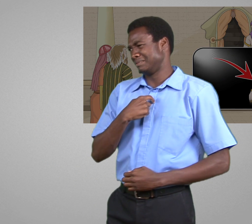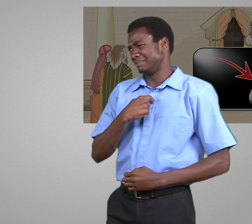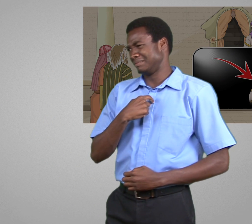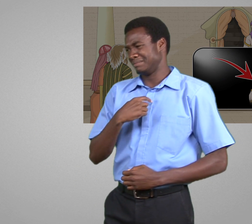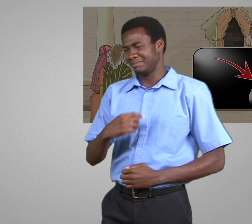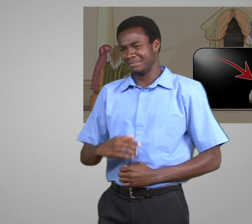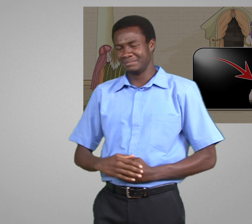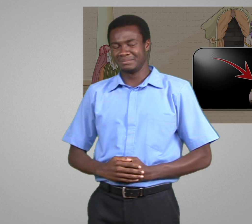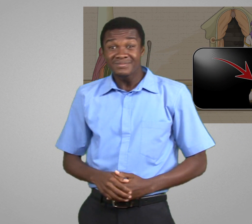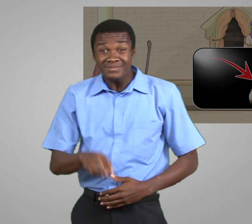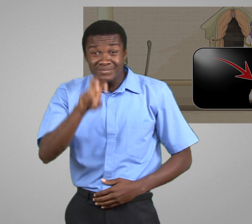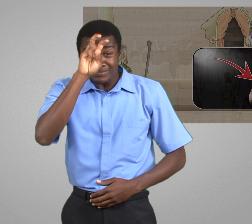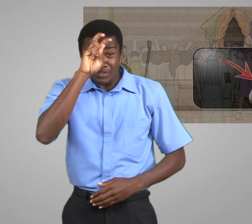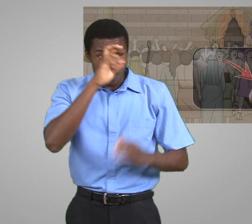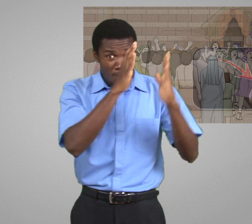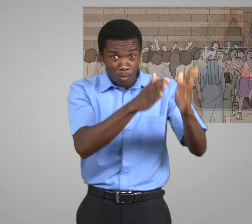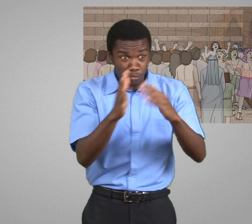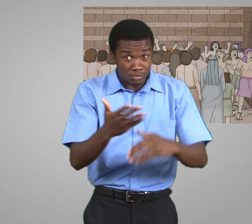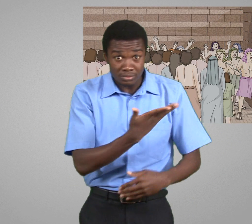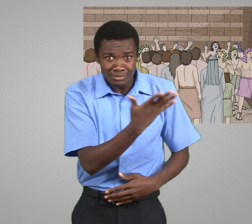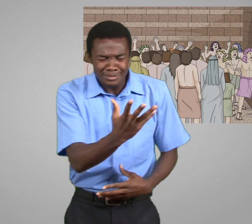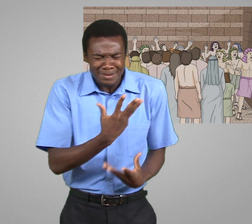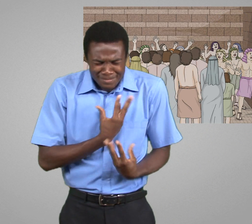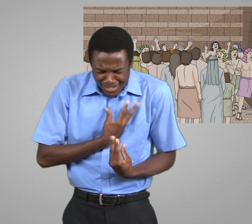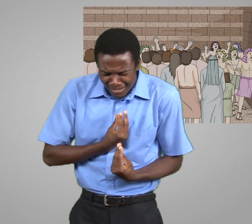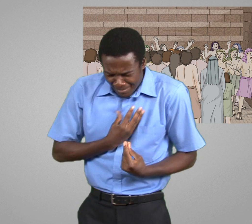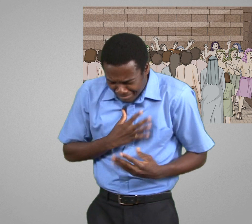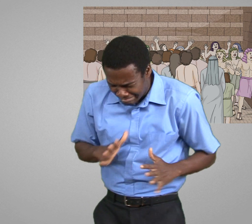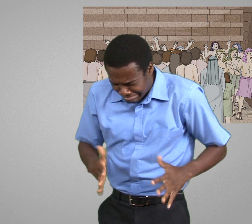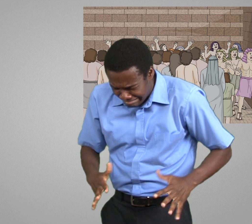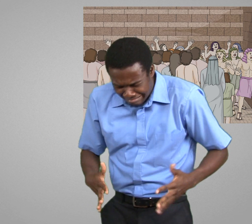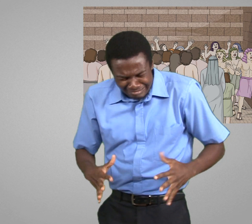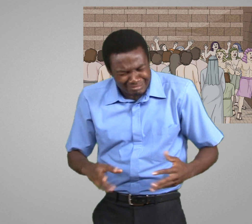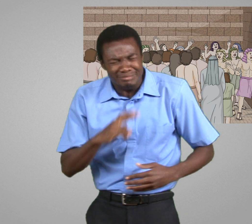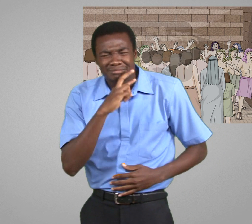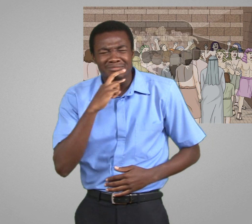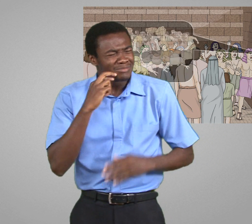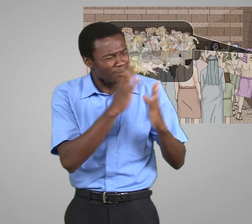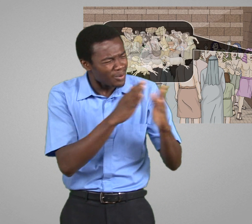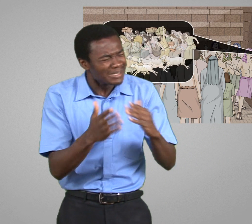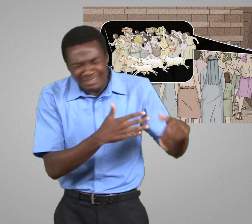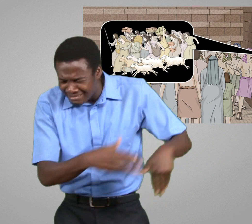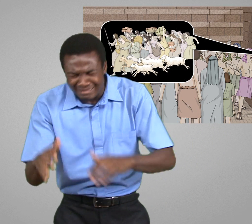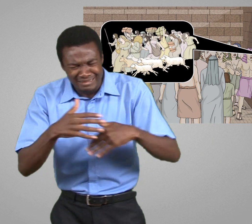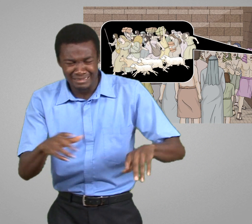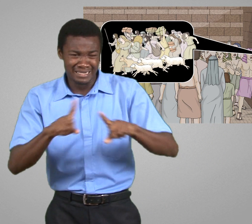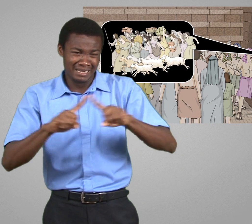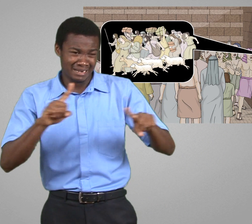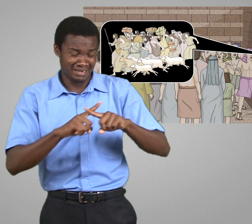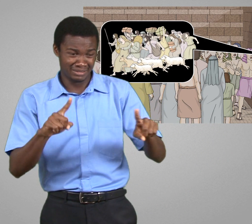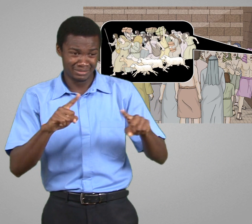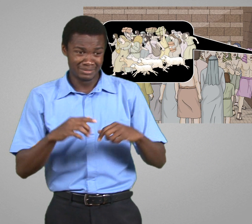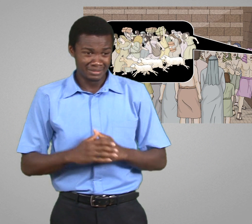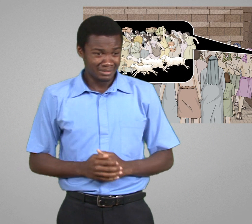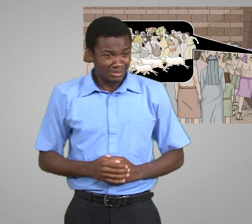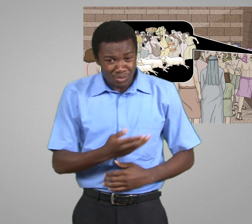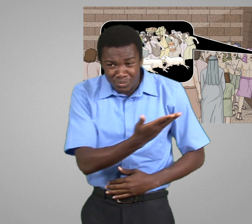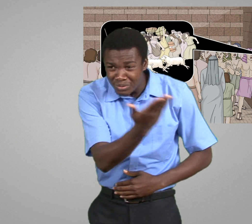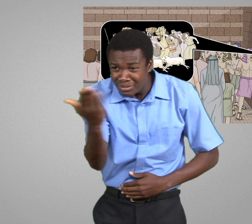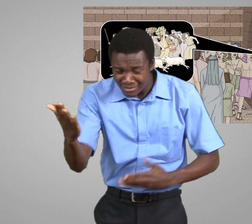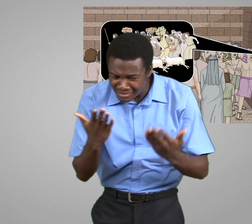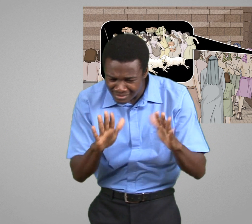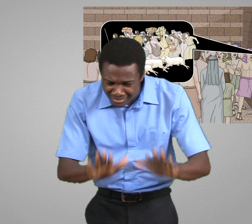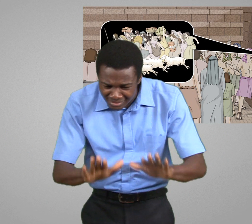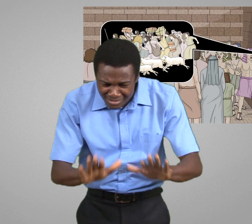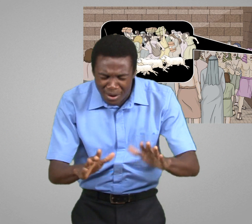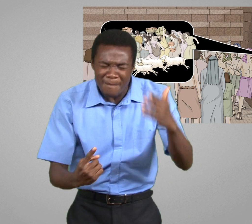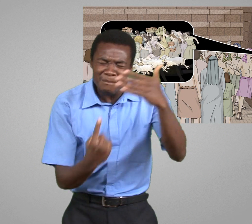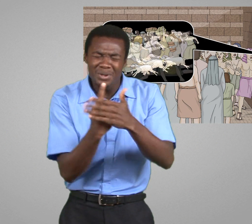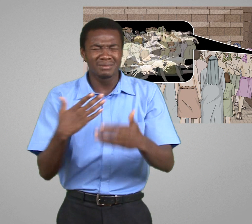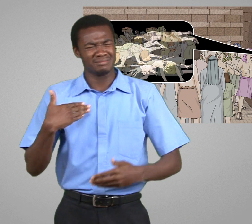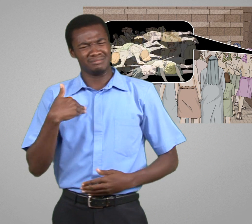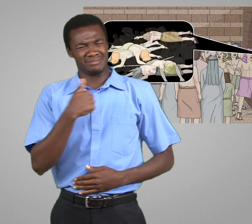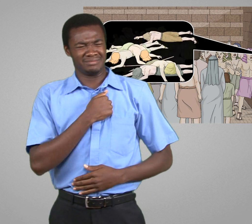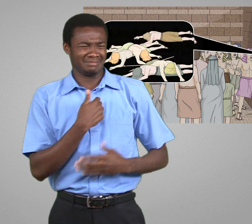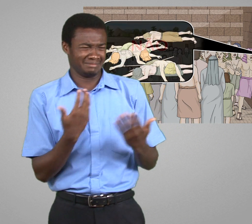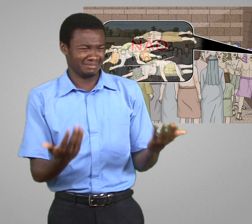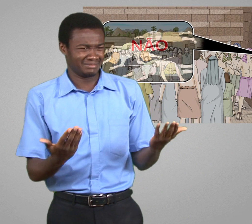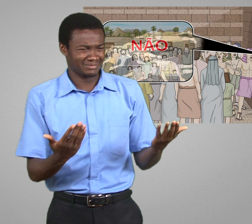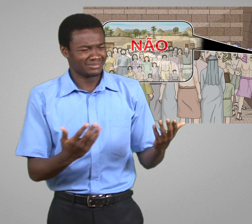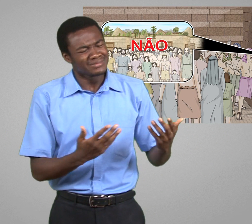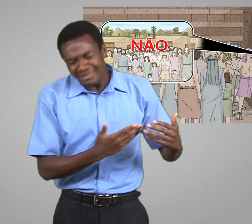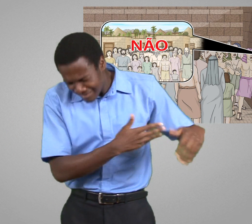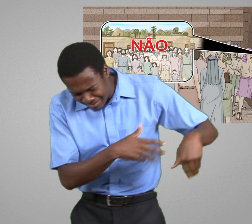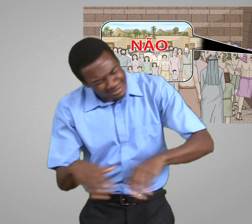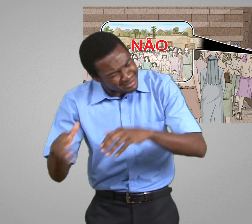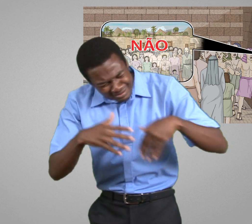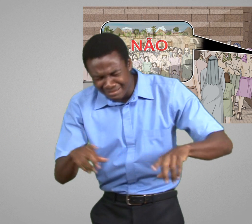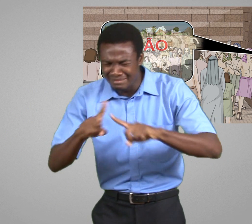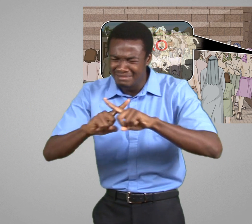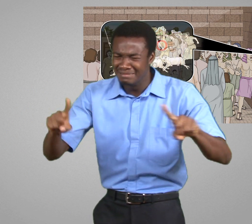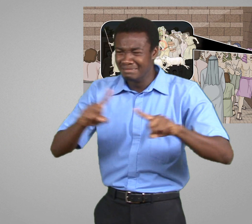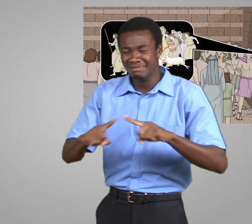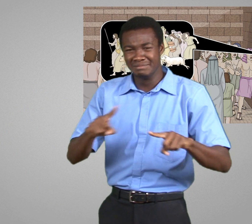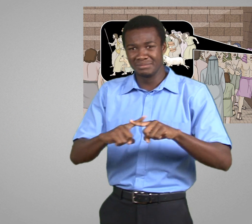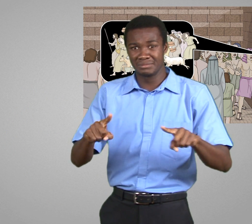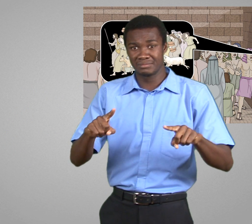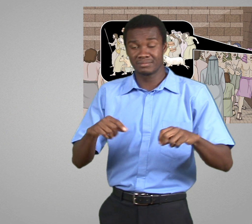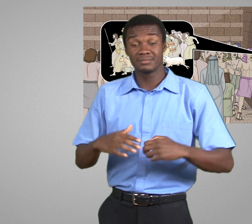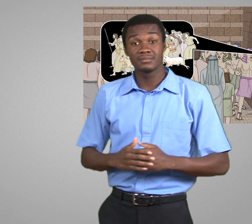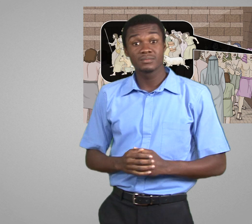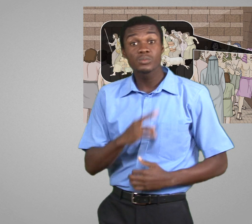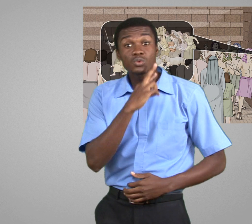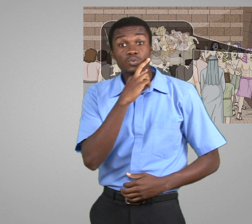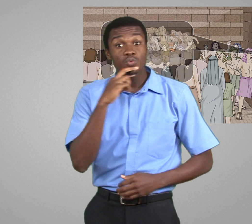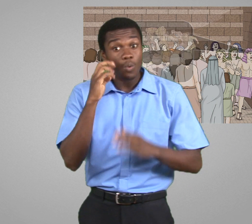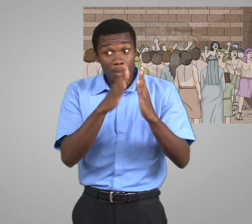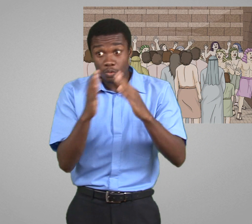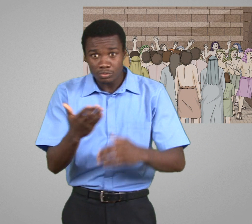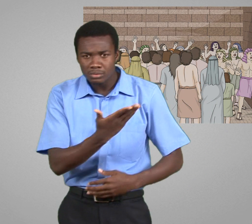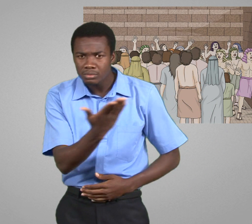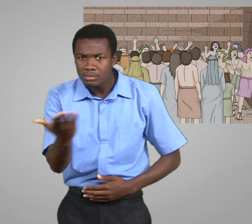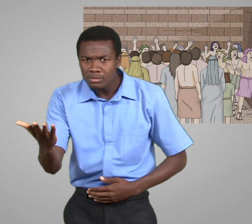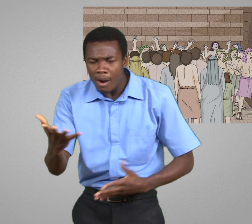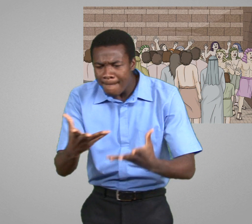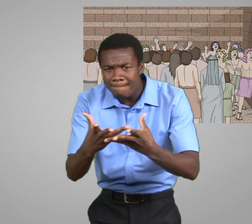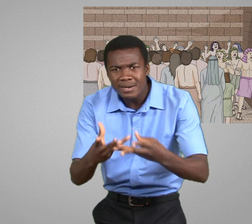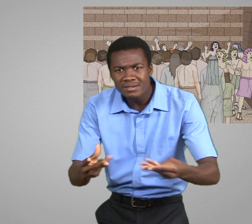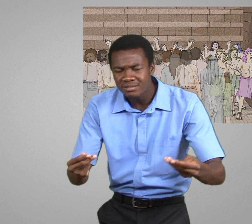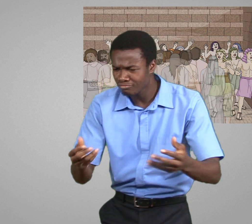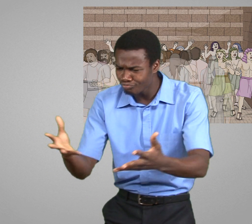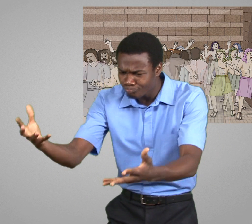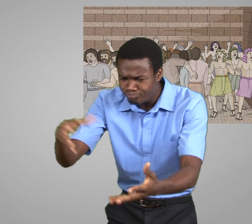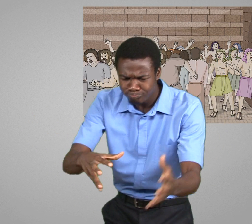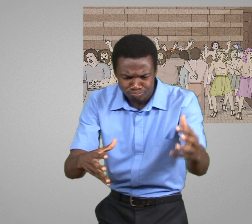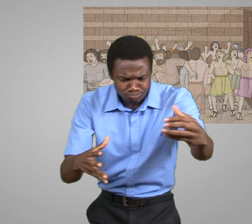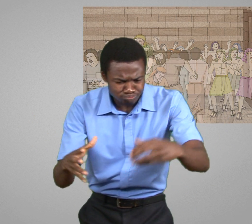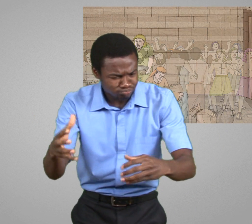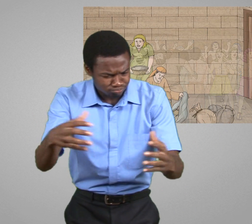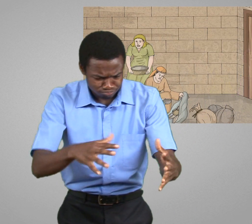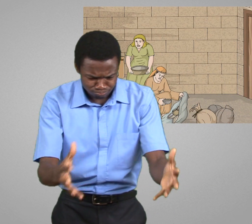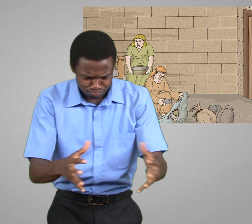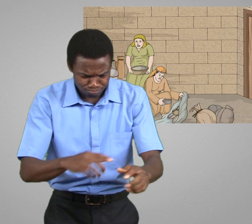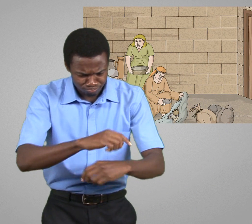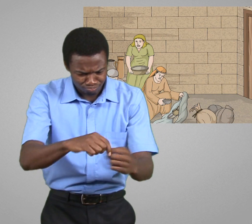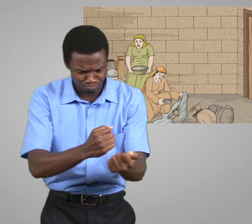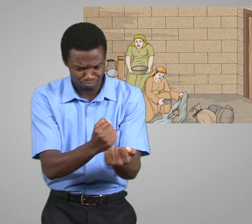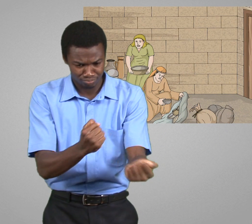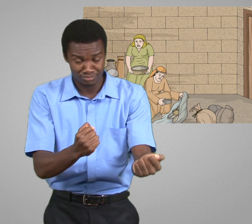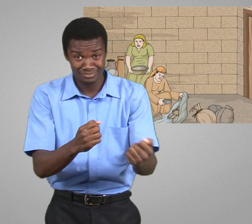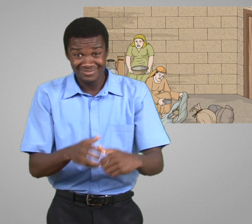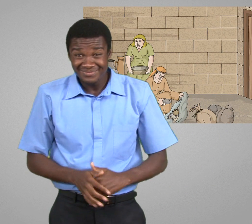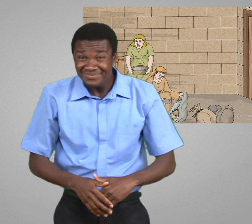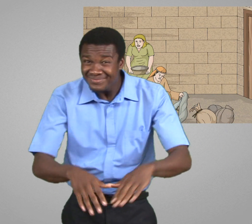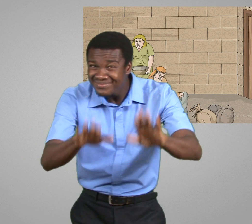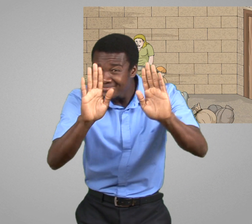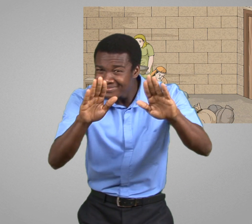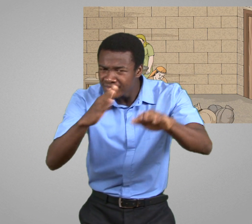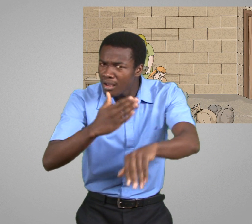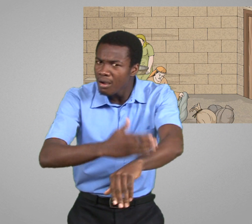And in order to send them out of the land quickly, the Egyptians urged the people on. “For otherwise,” they said, “we are all going to die!”